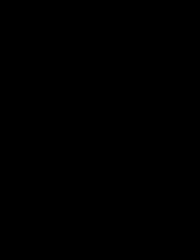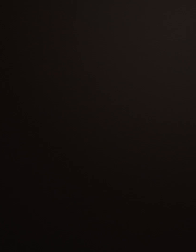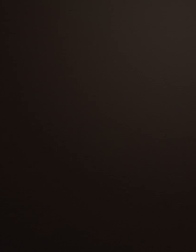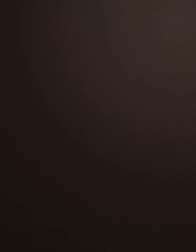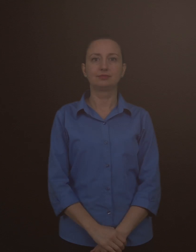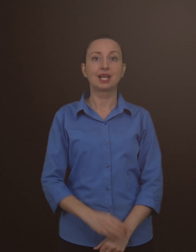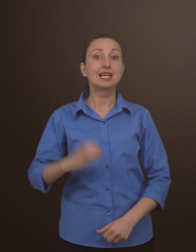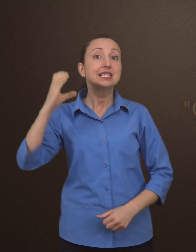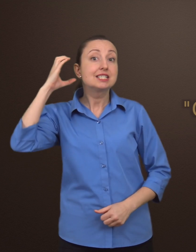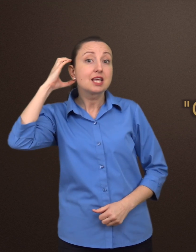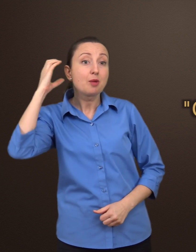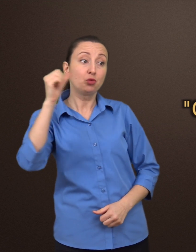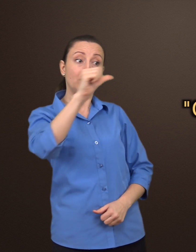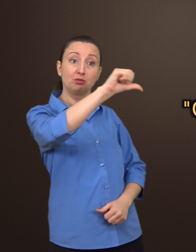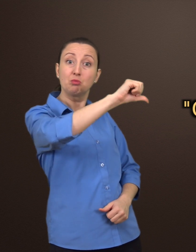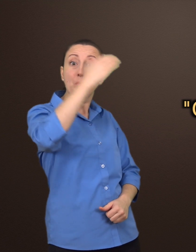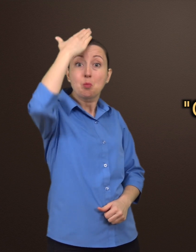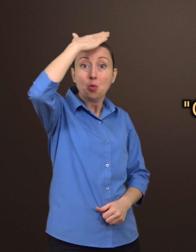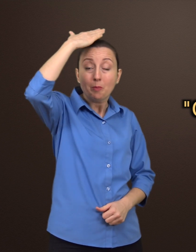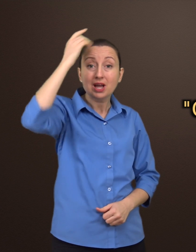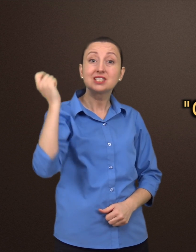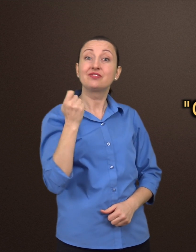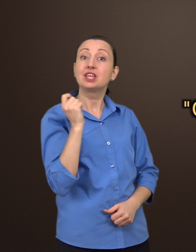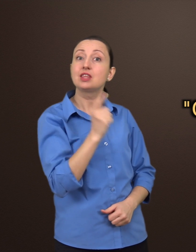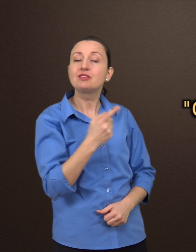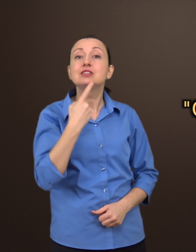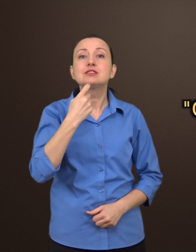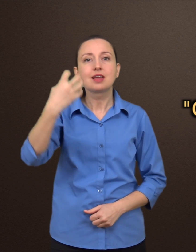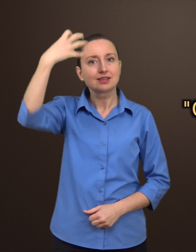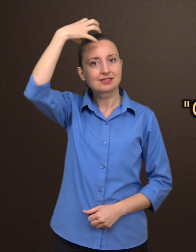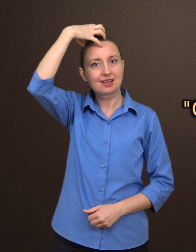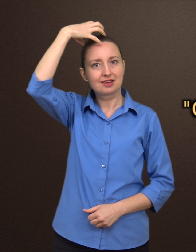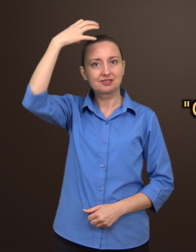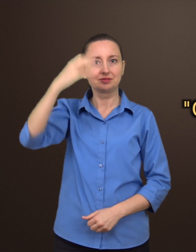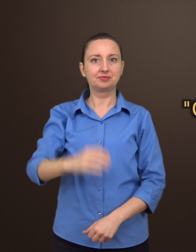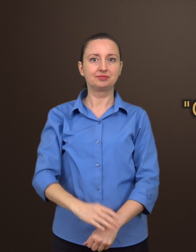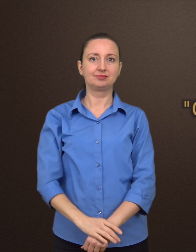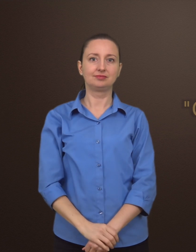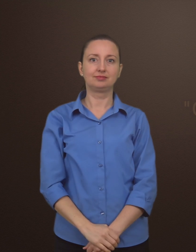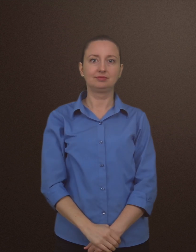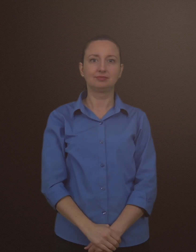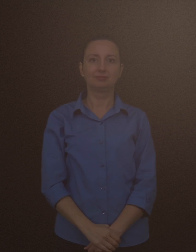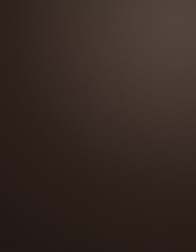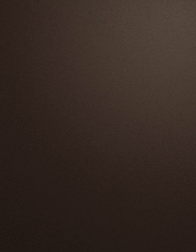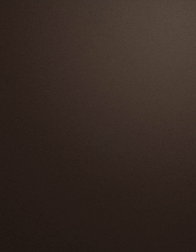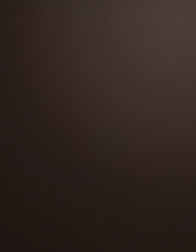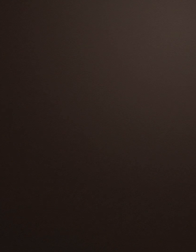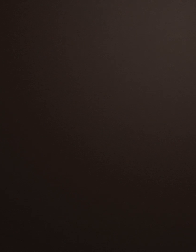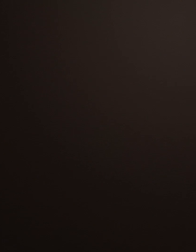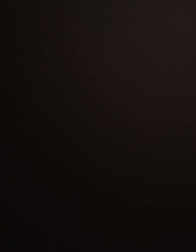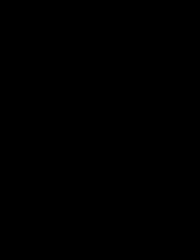Samuel anoints David as king